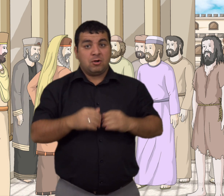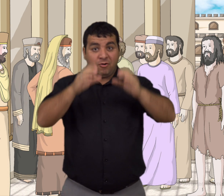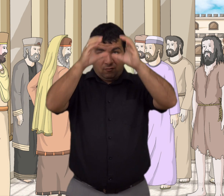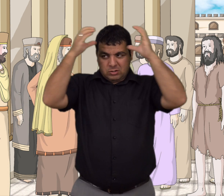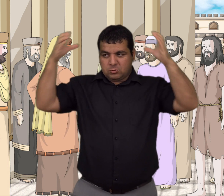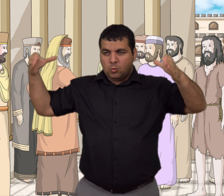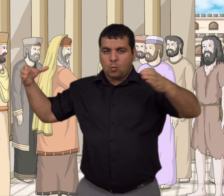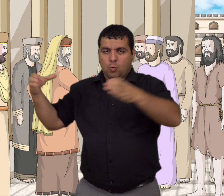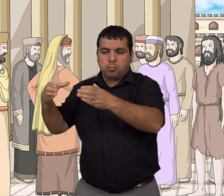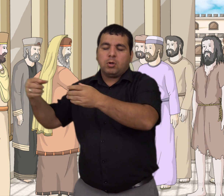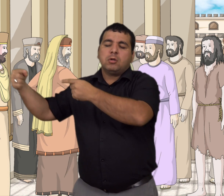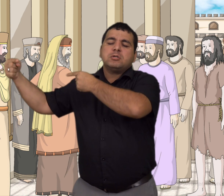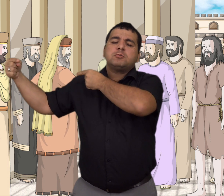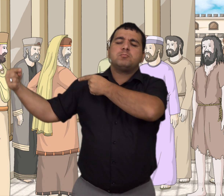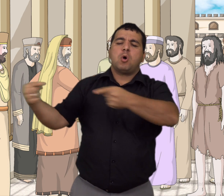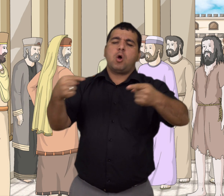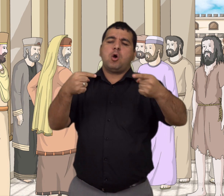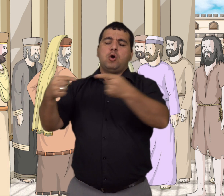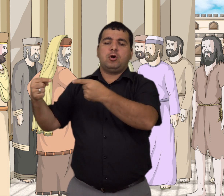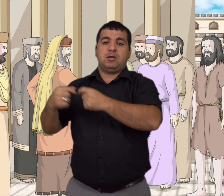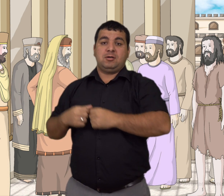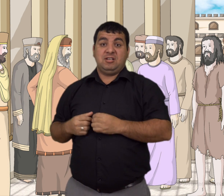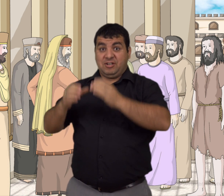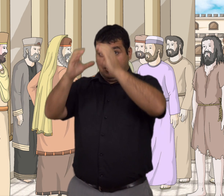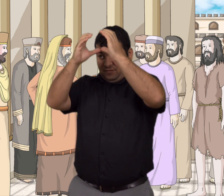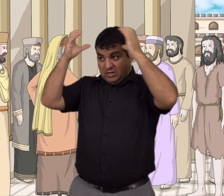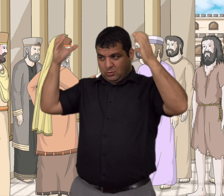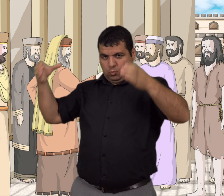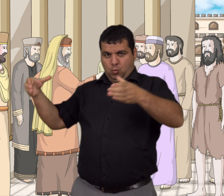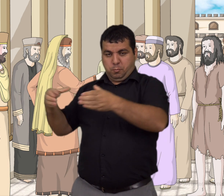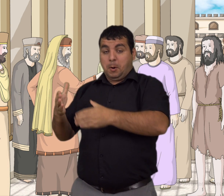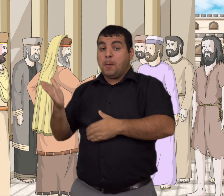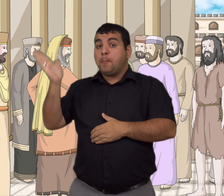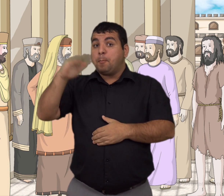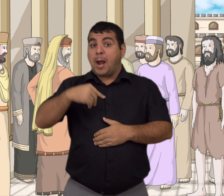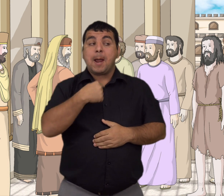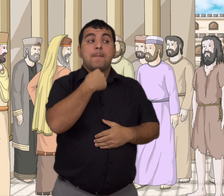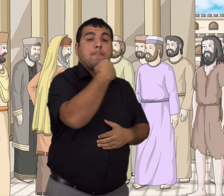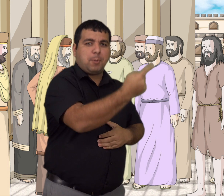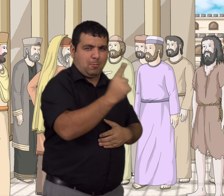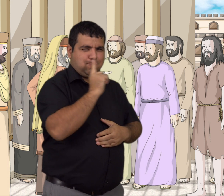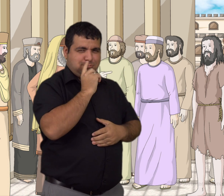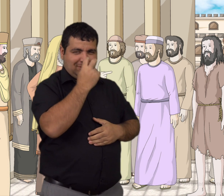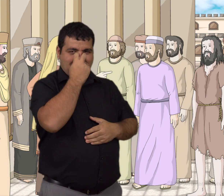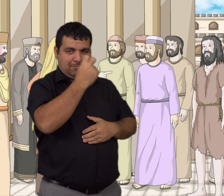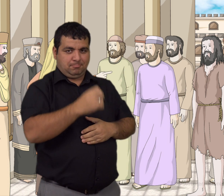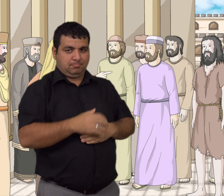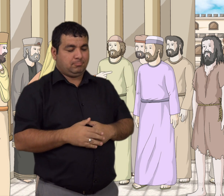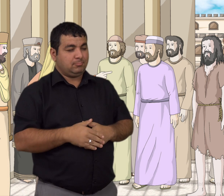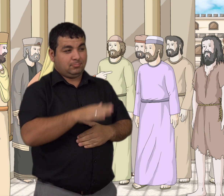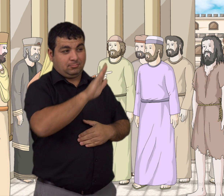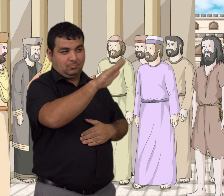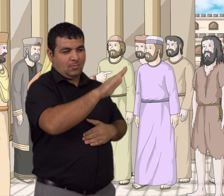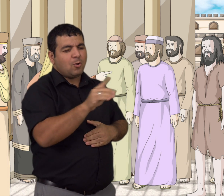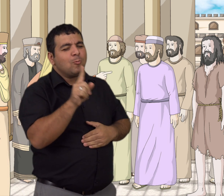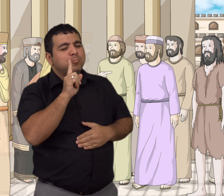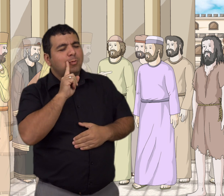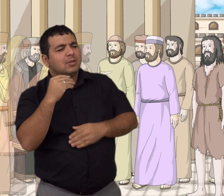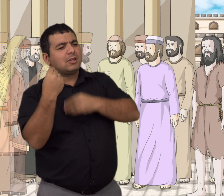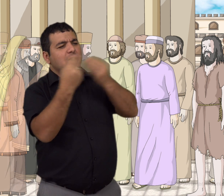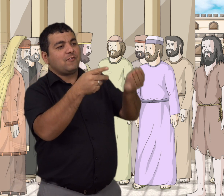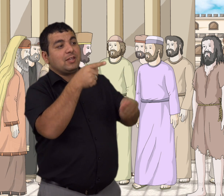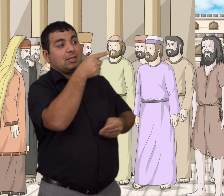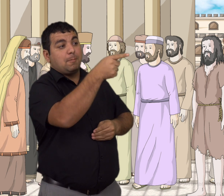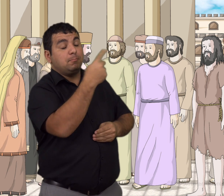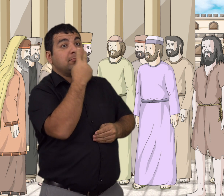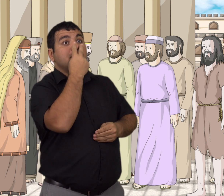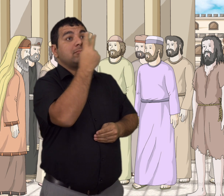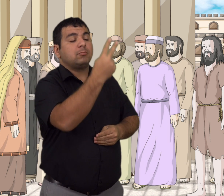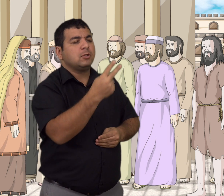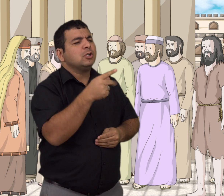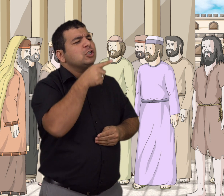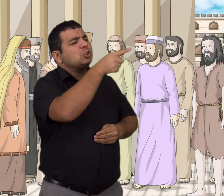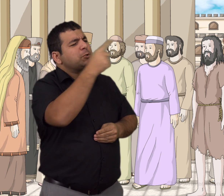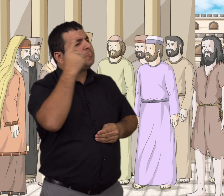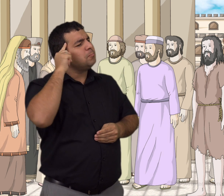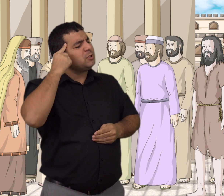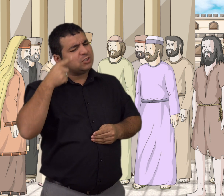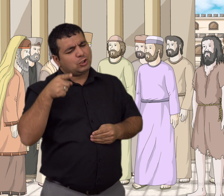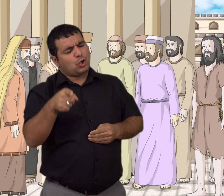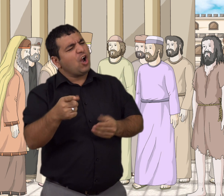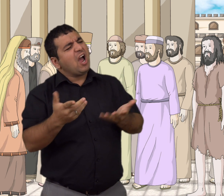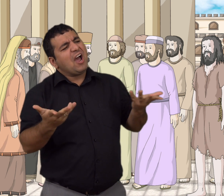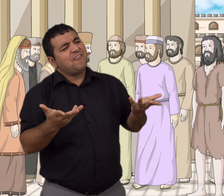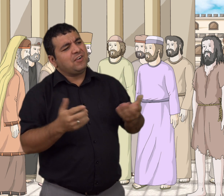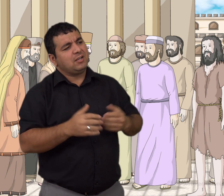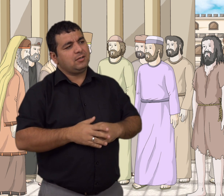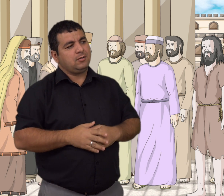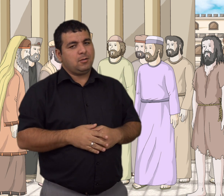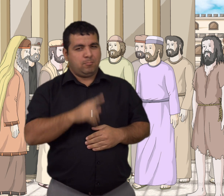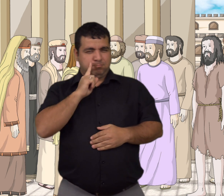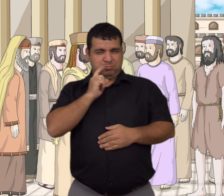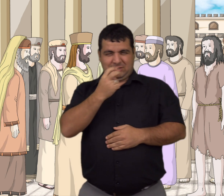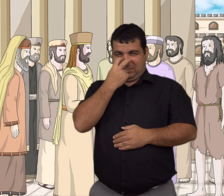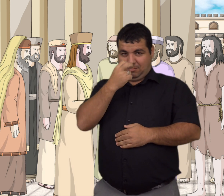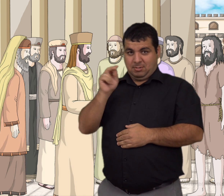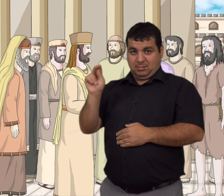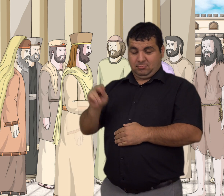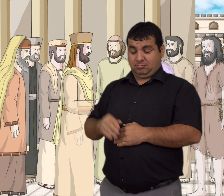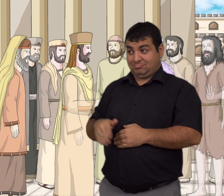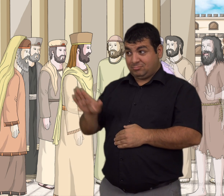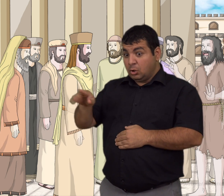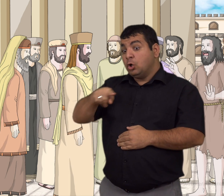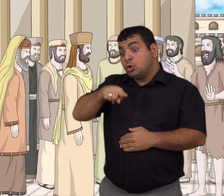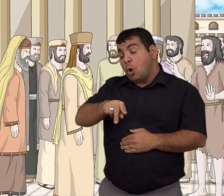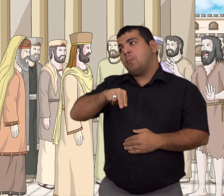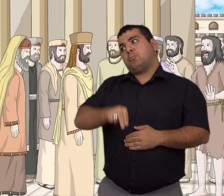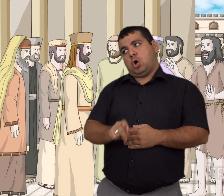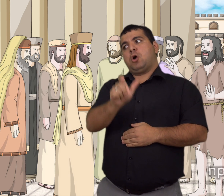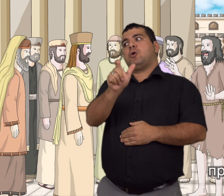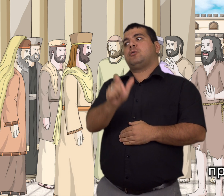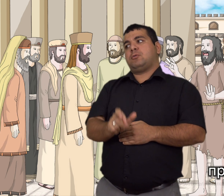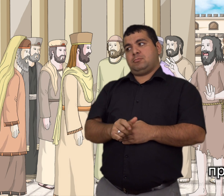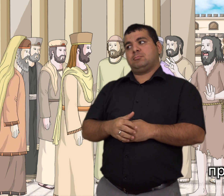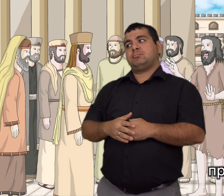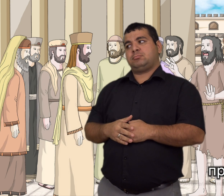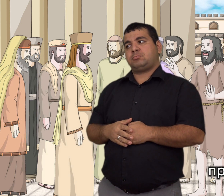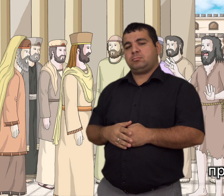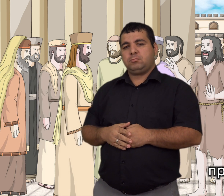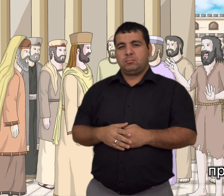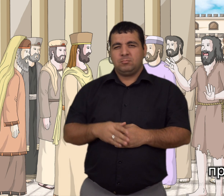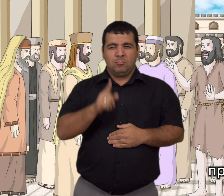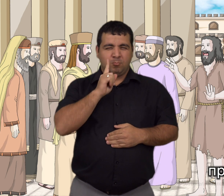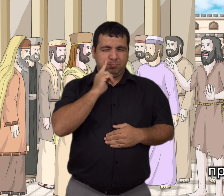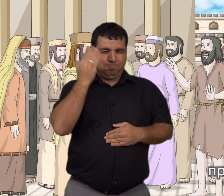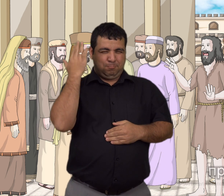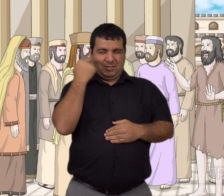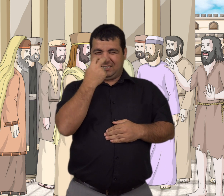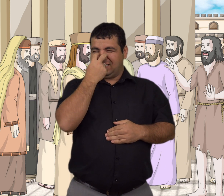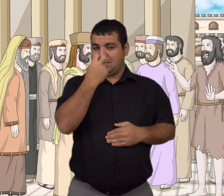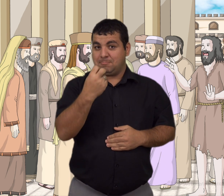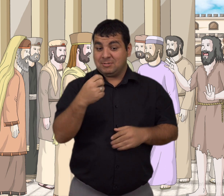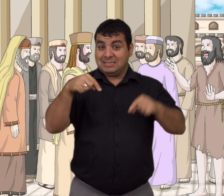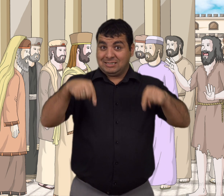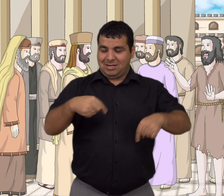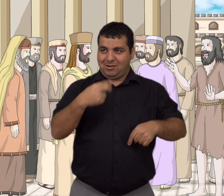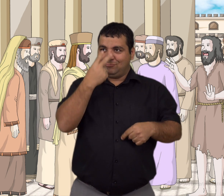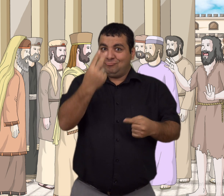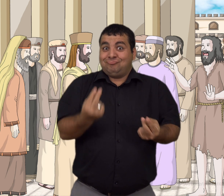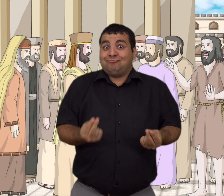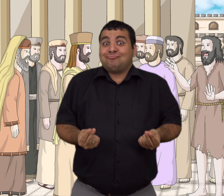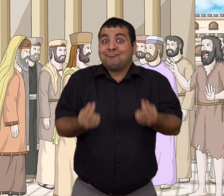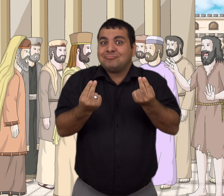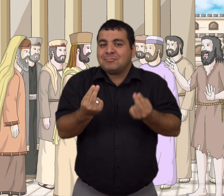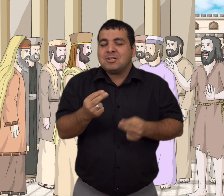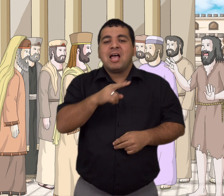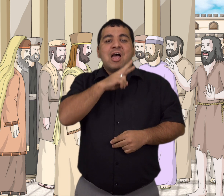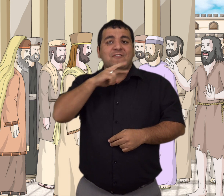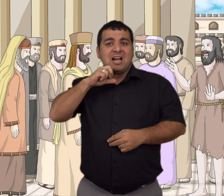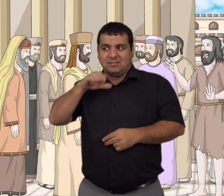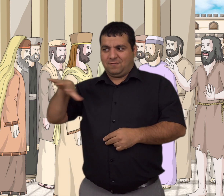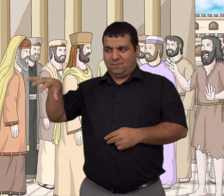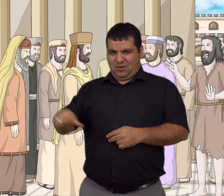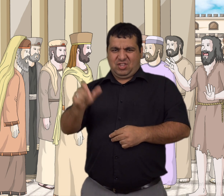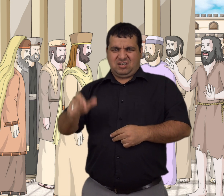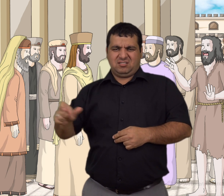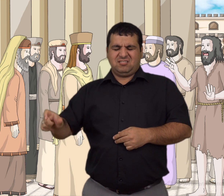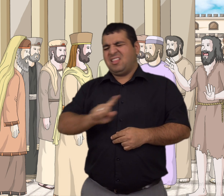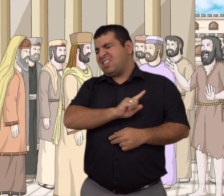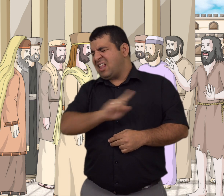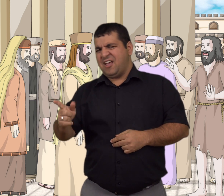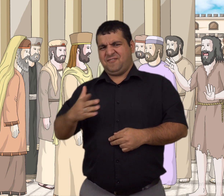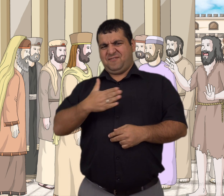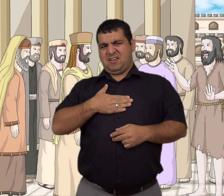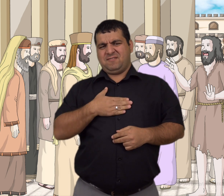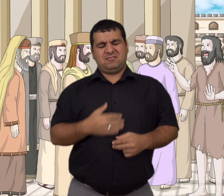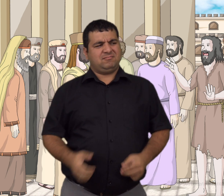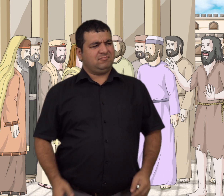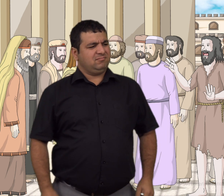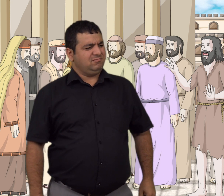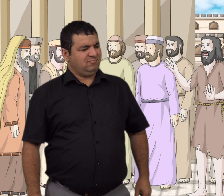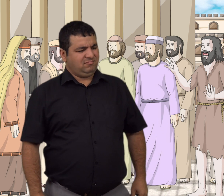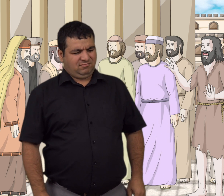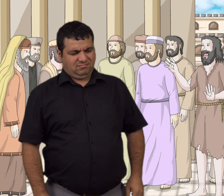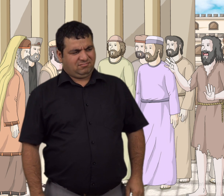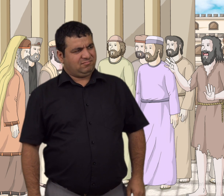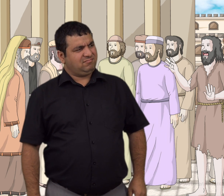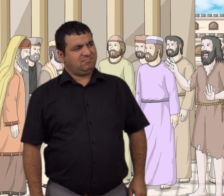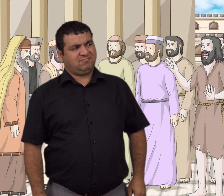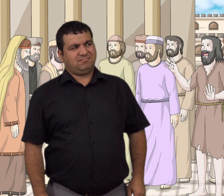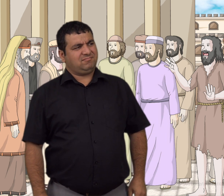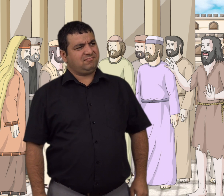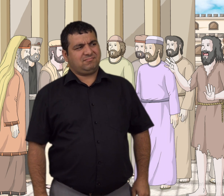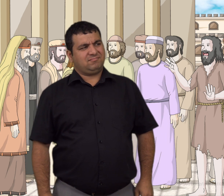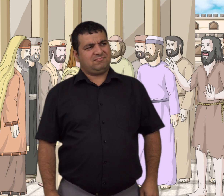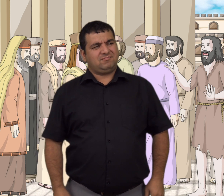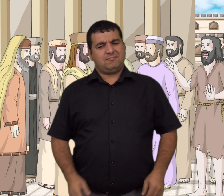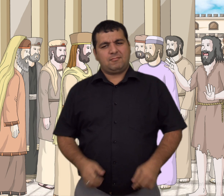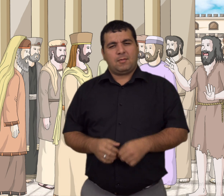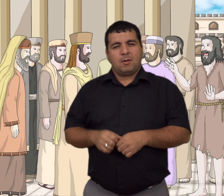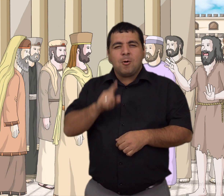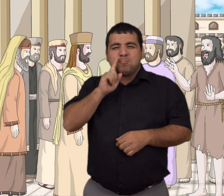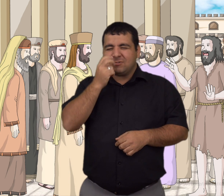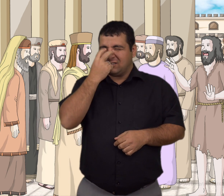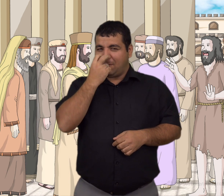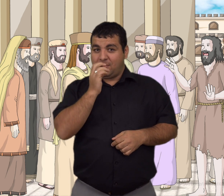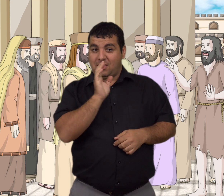And there was division among them. So once again they asked the man who had been blind, “What do you say about Him, since it was your eyes He opened?”